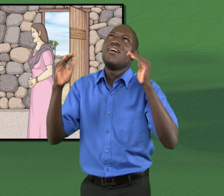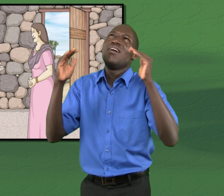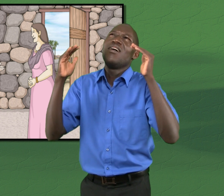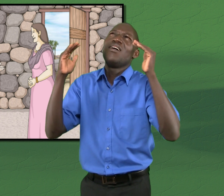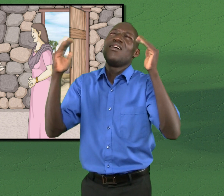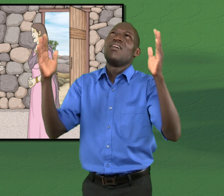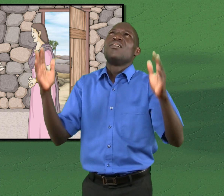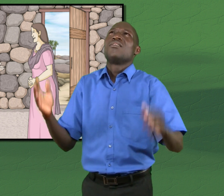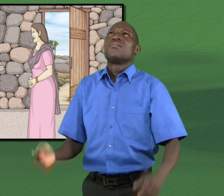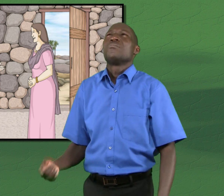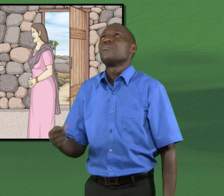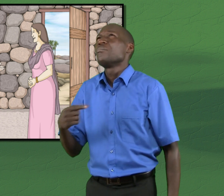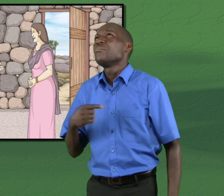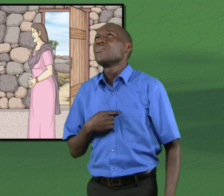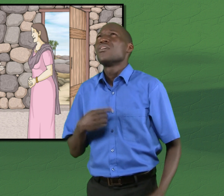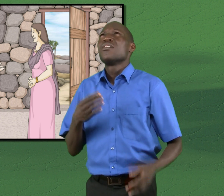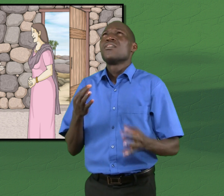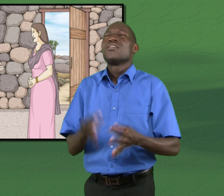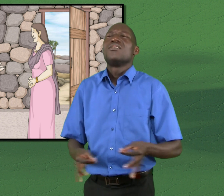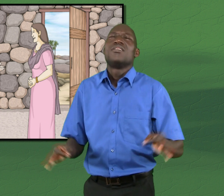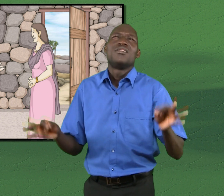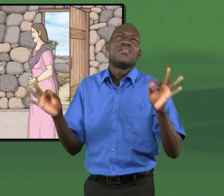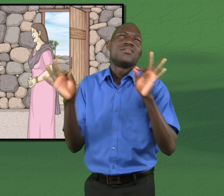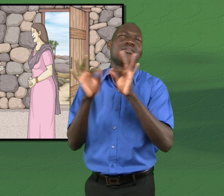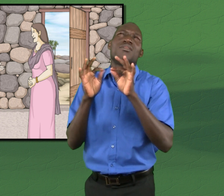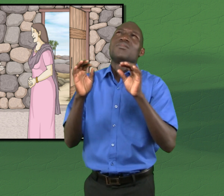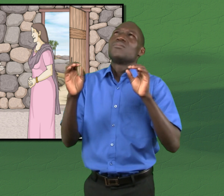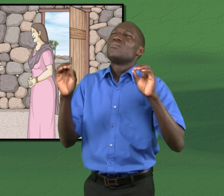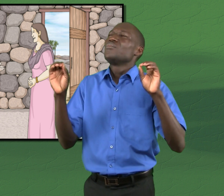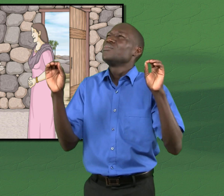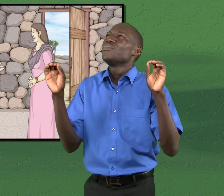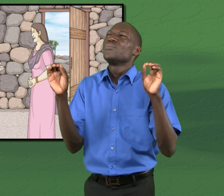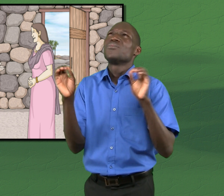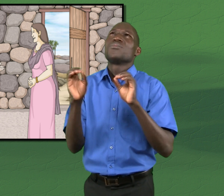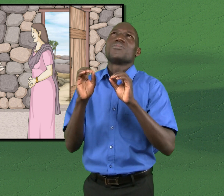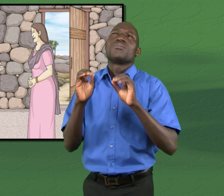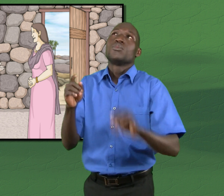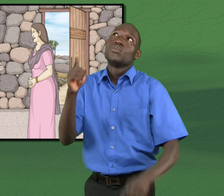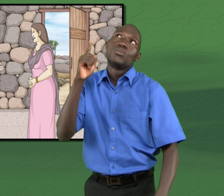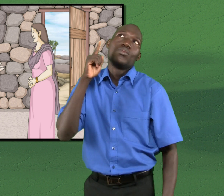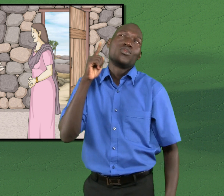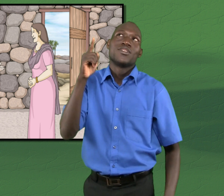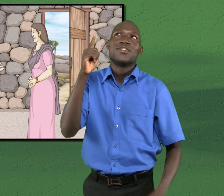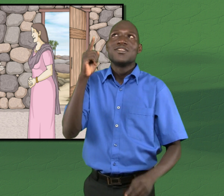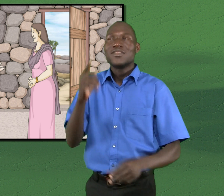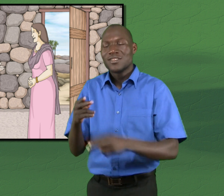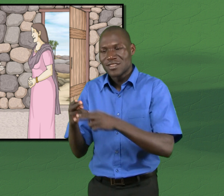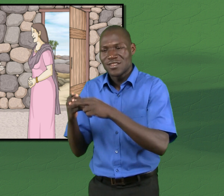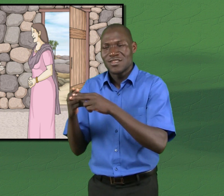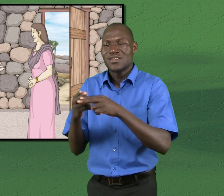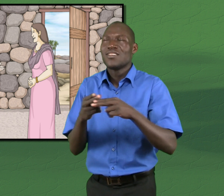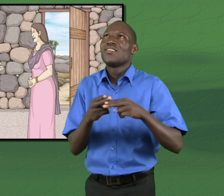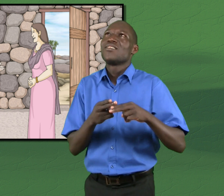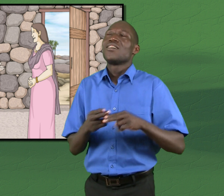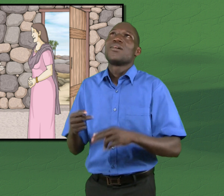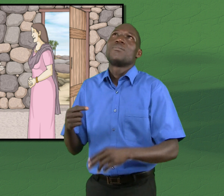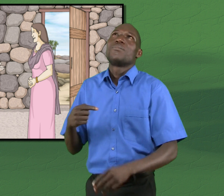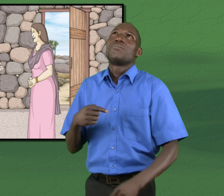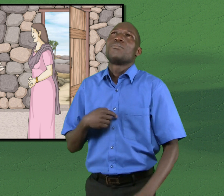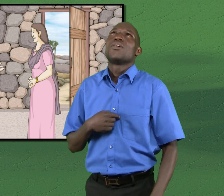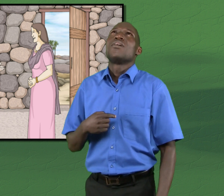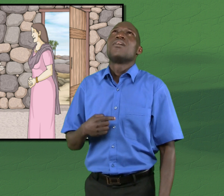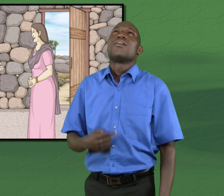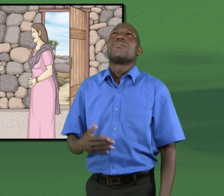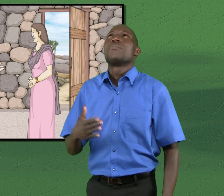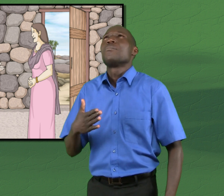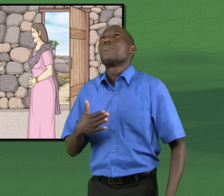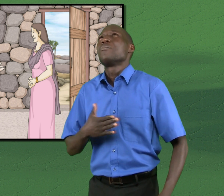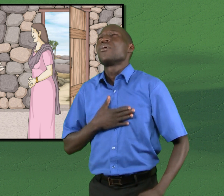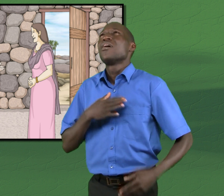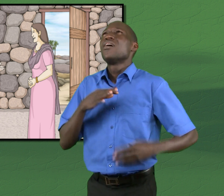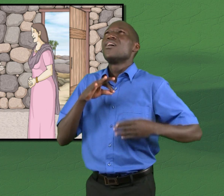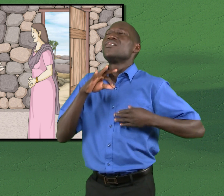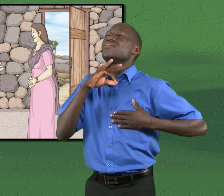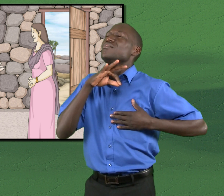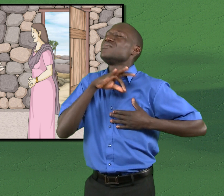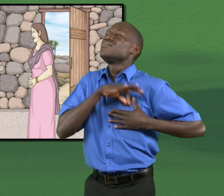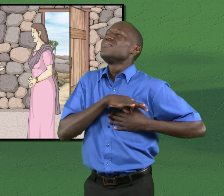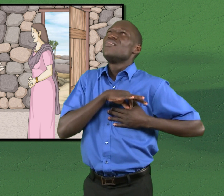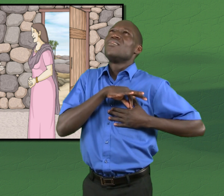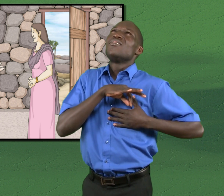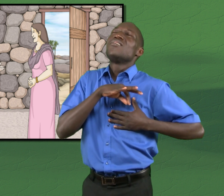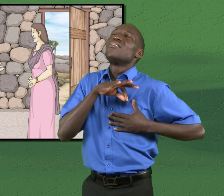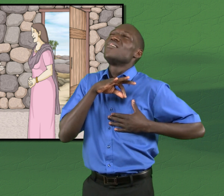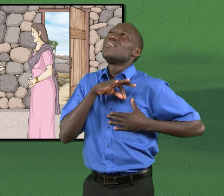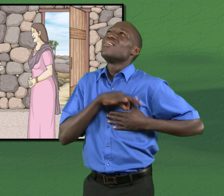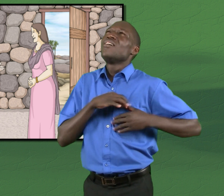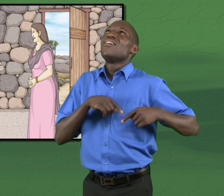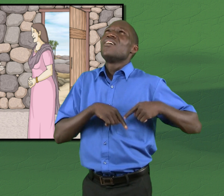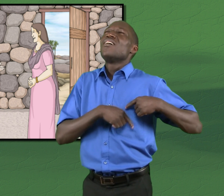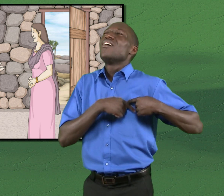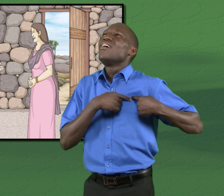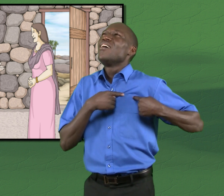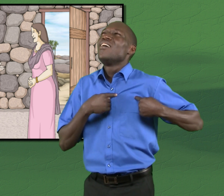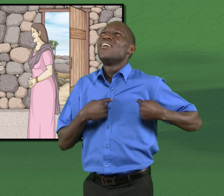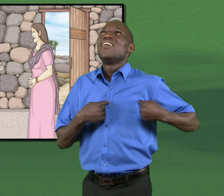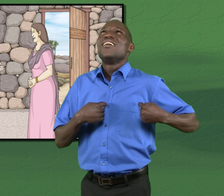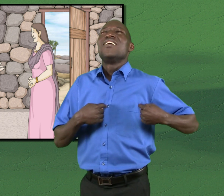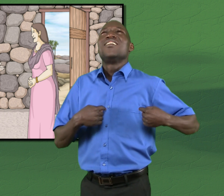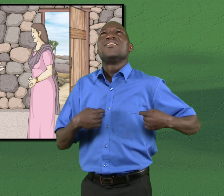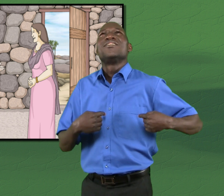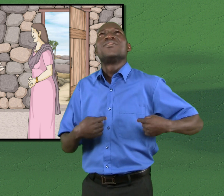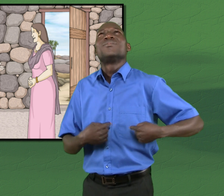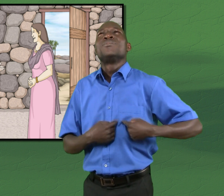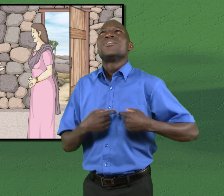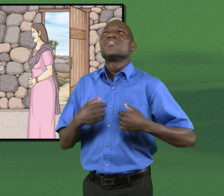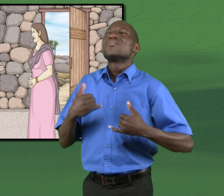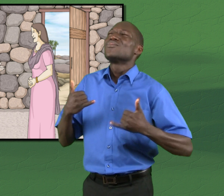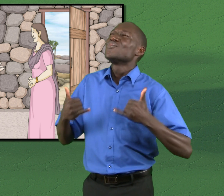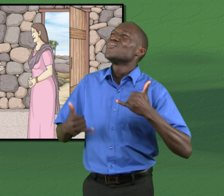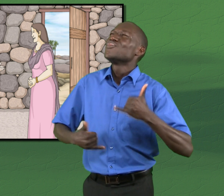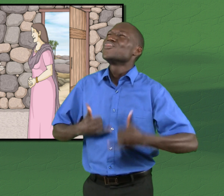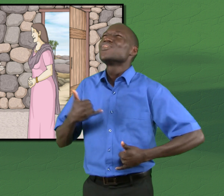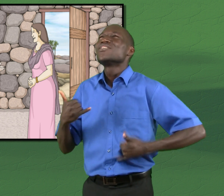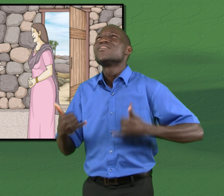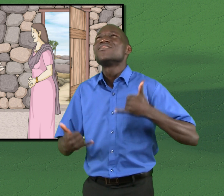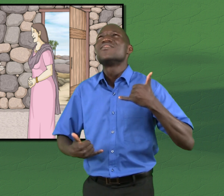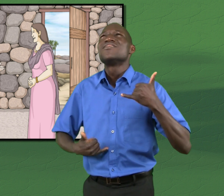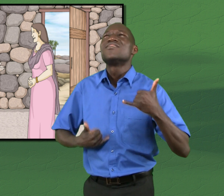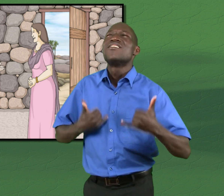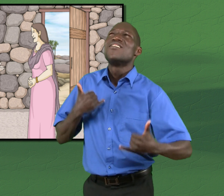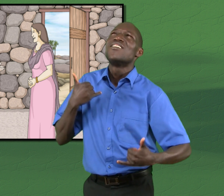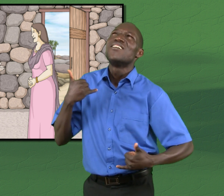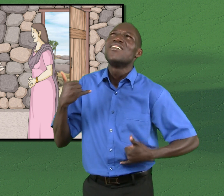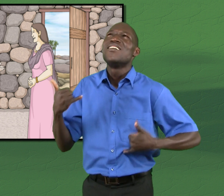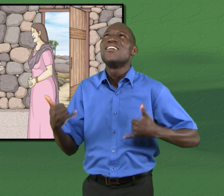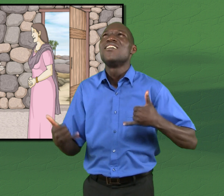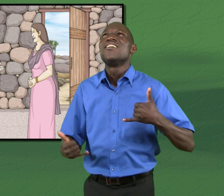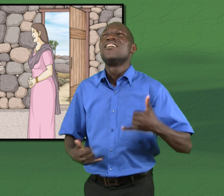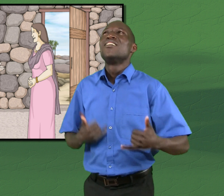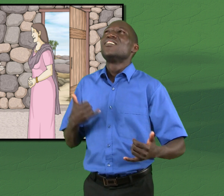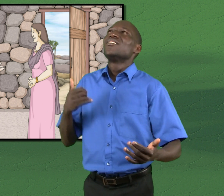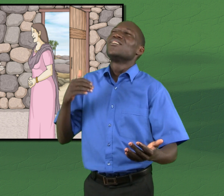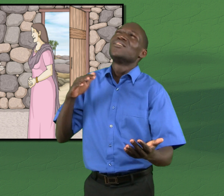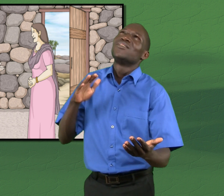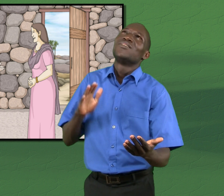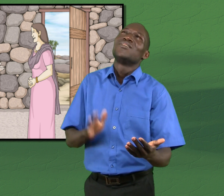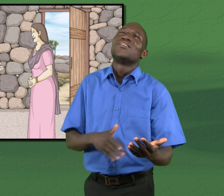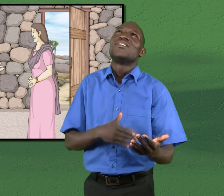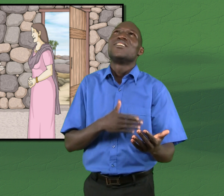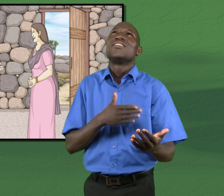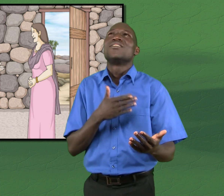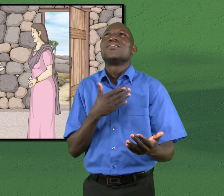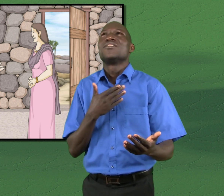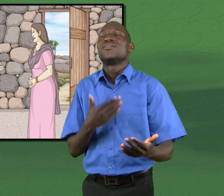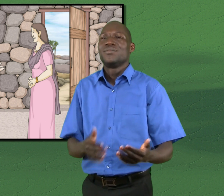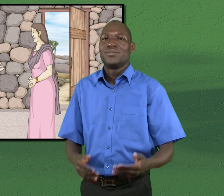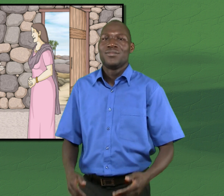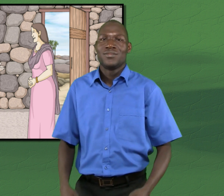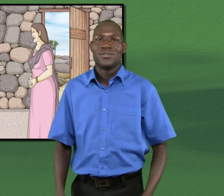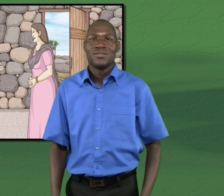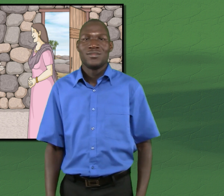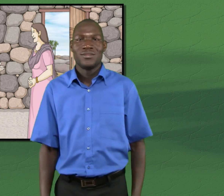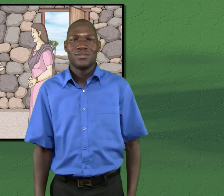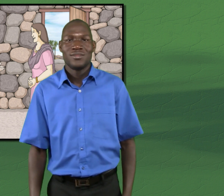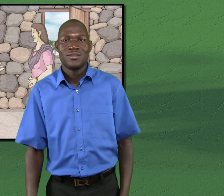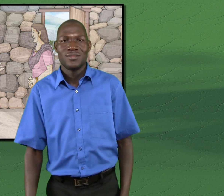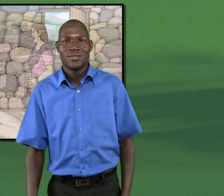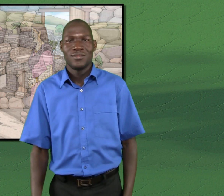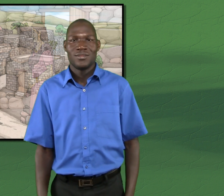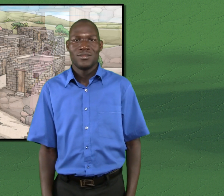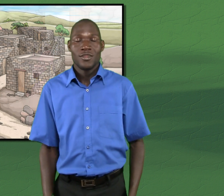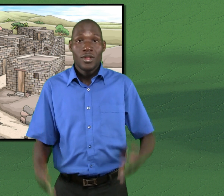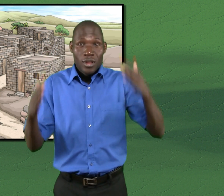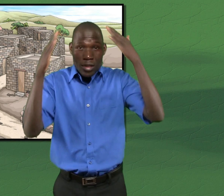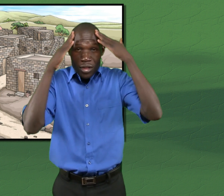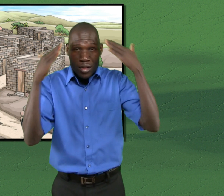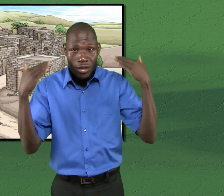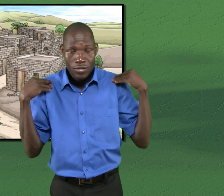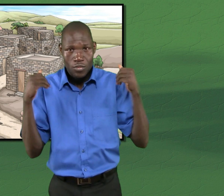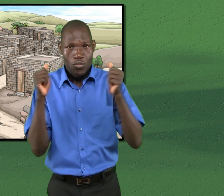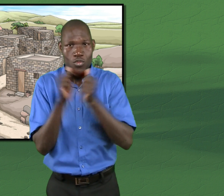He has brought down rulers from their thrones, but has exalted the humble. He has filled the hungry with good things, but has sent the rich away empty. He has helped His servant Israel, remembering to be merciful, as He promised to our fathers, to Abraham and his descendants forever.”